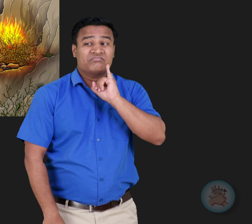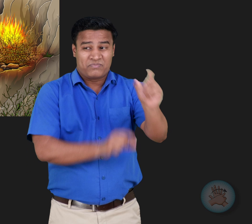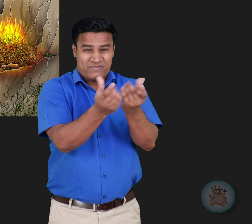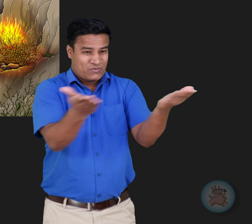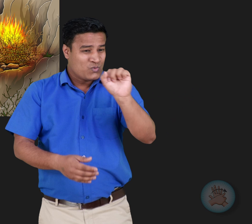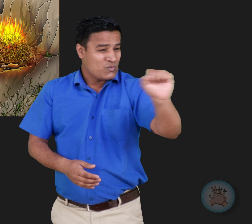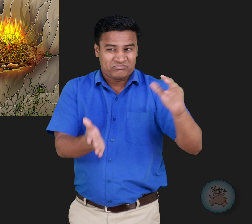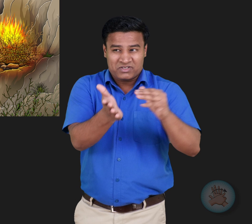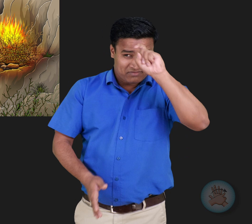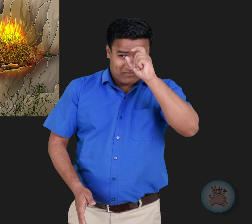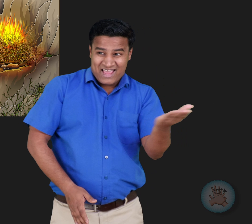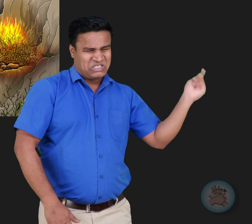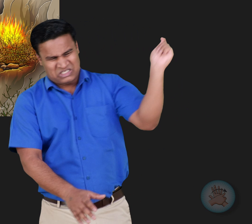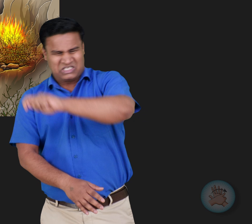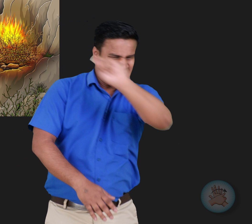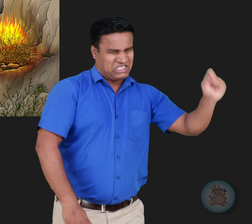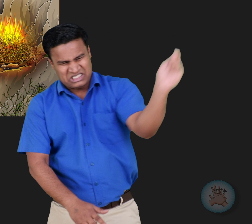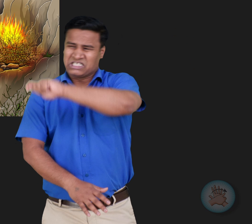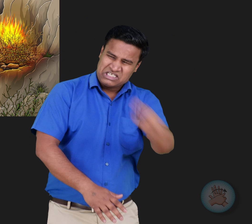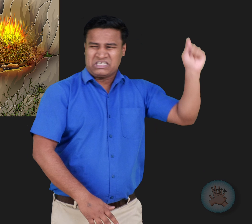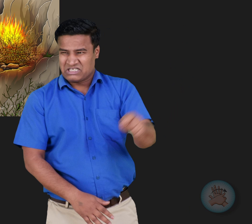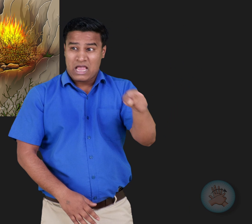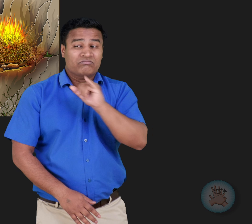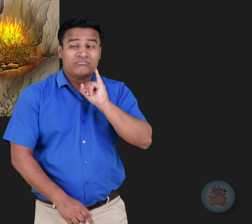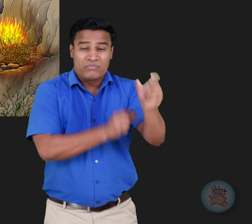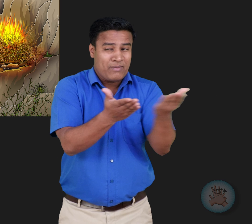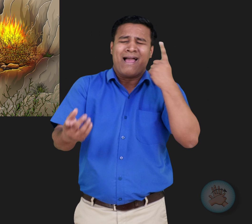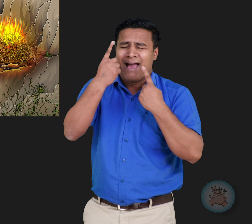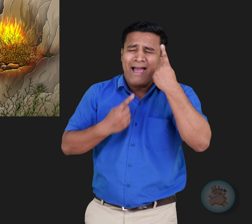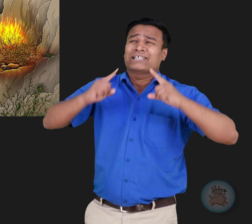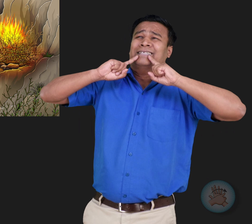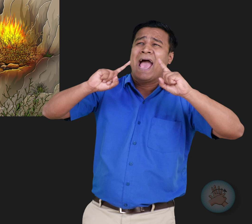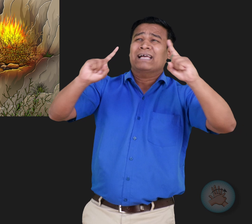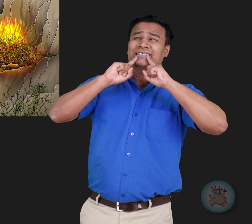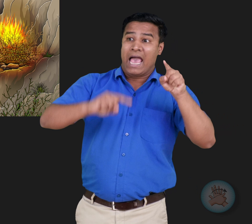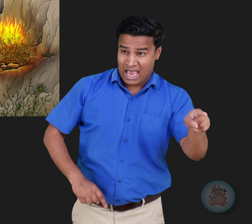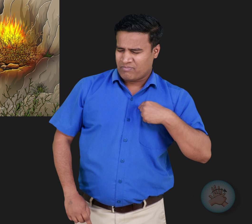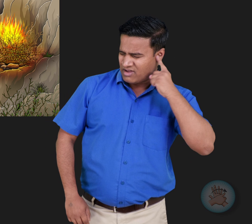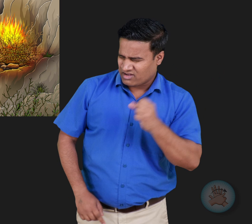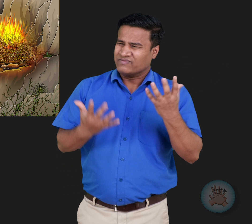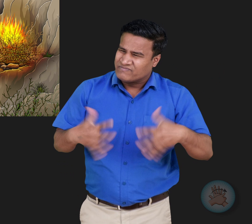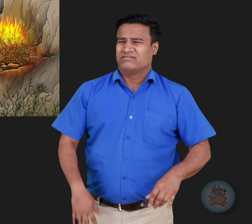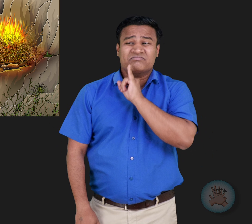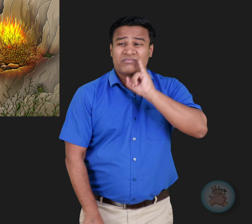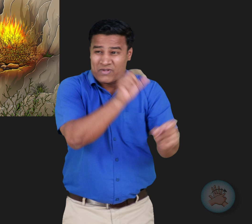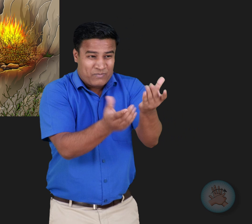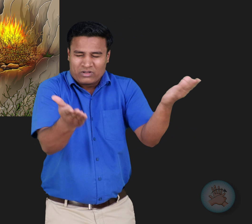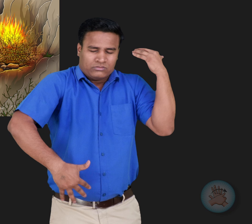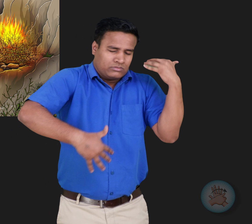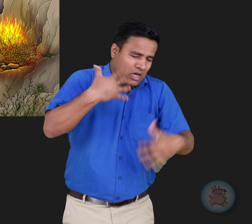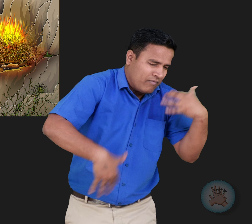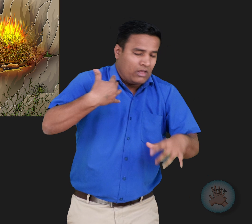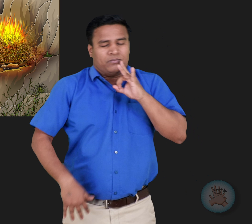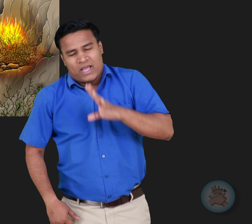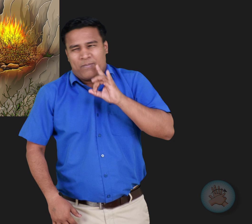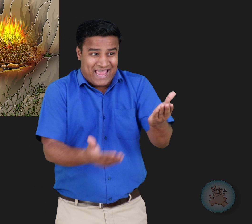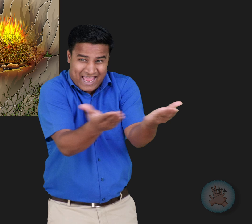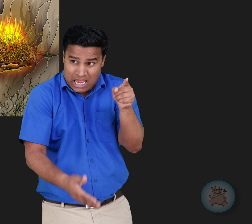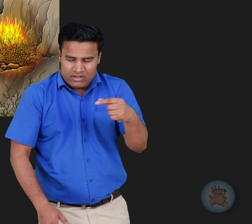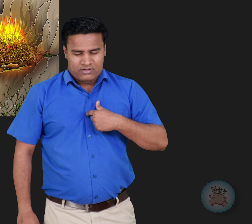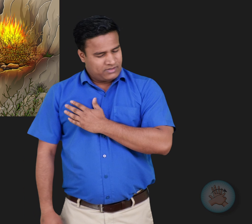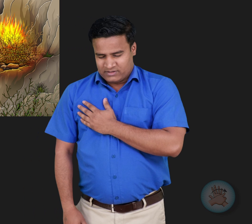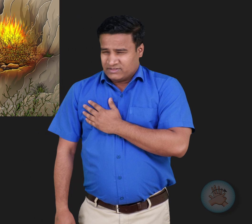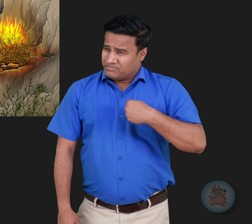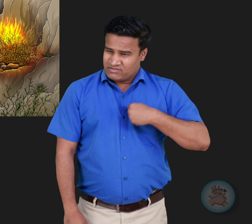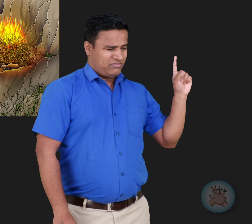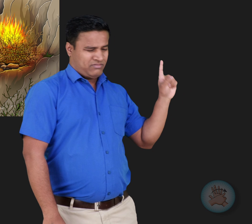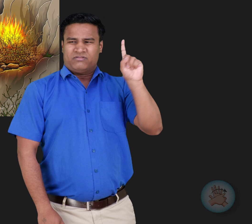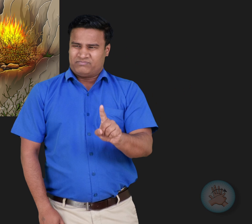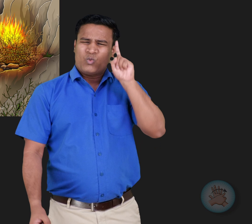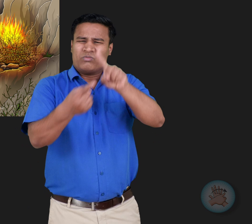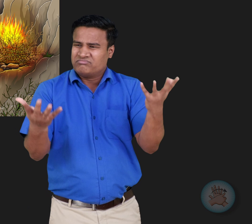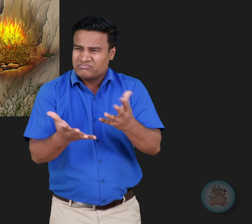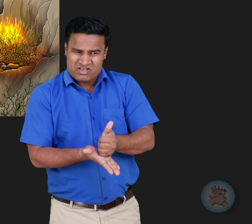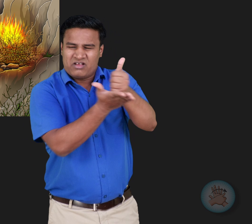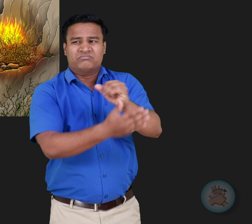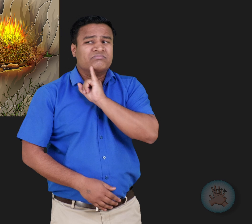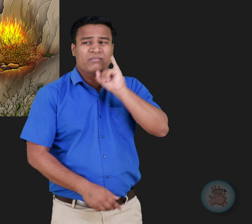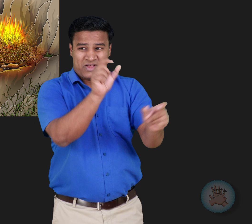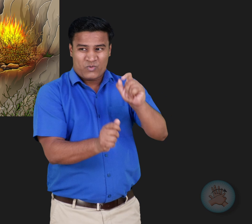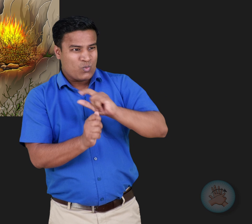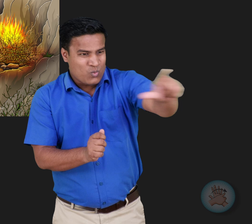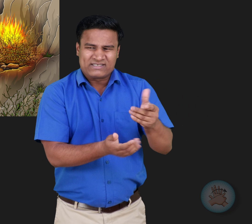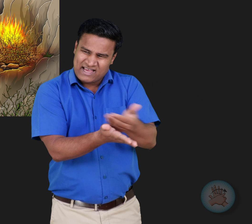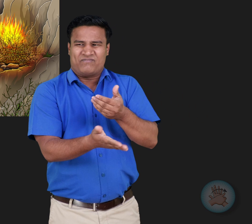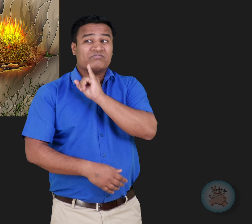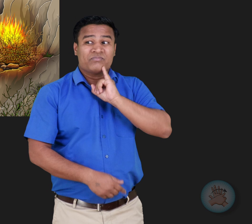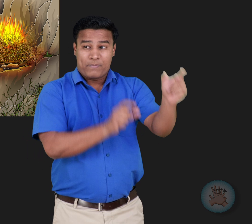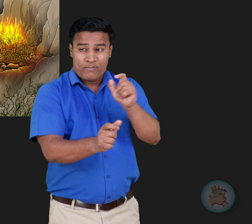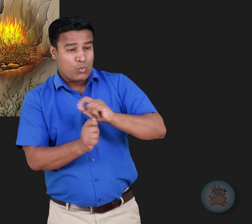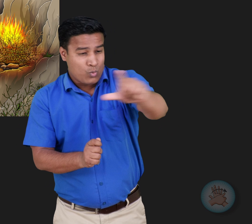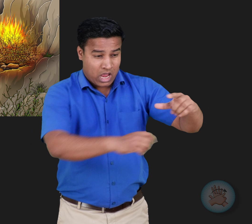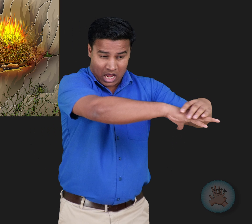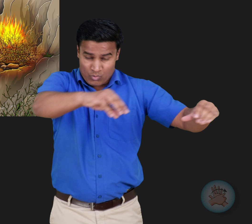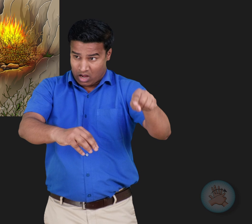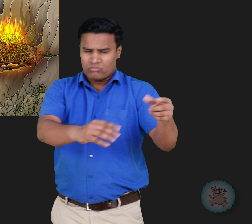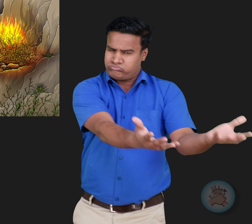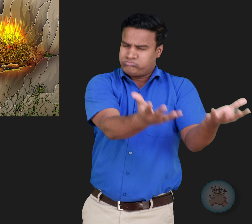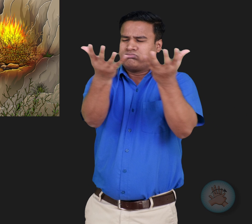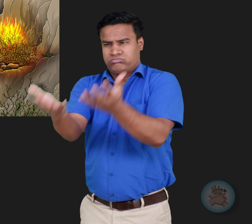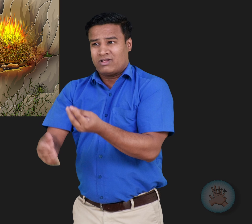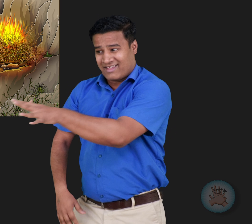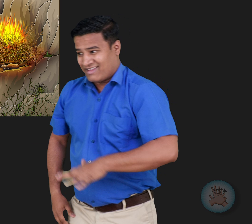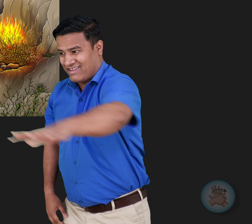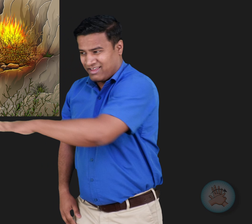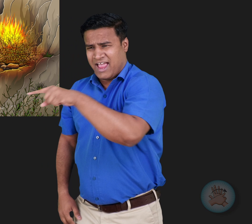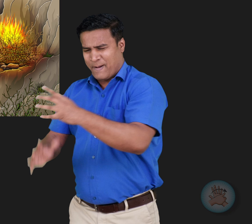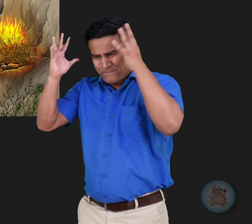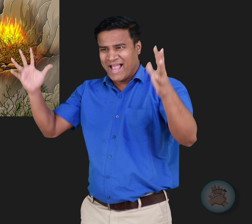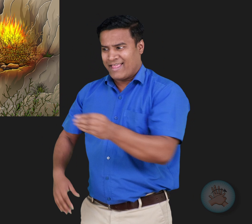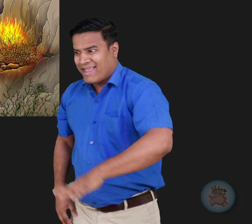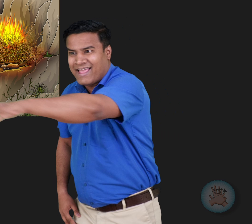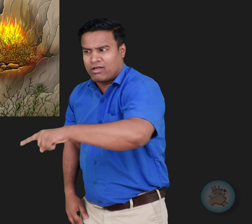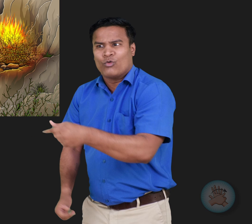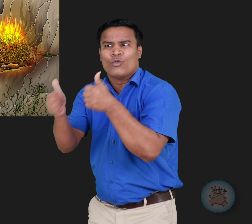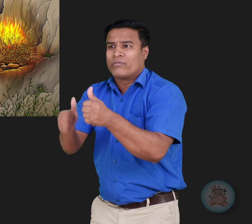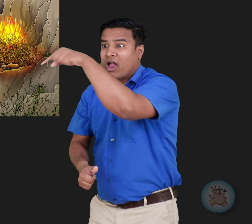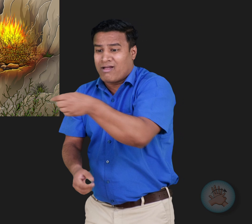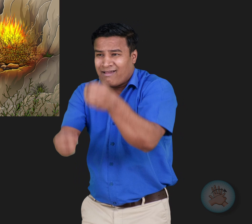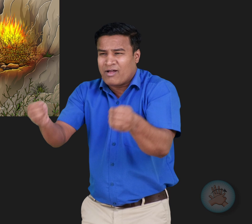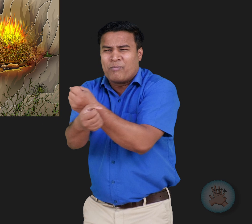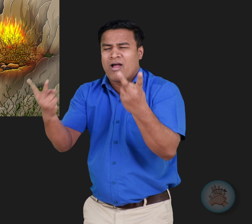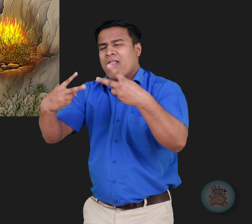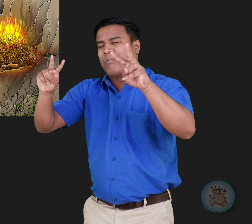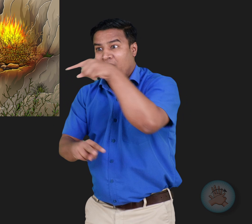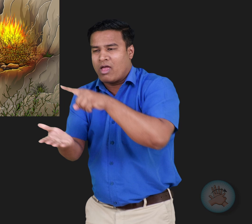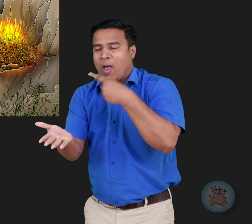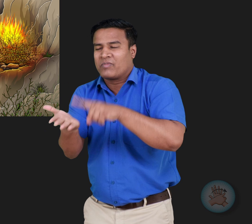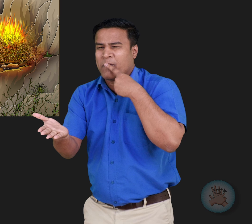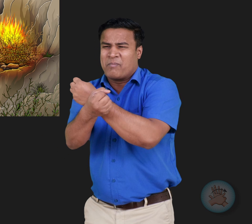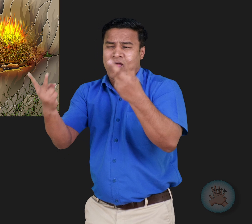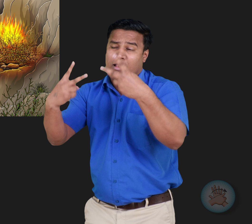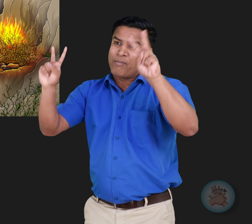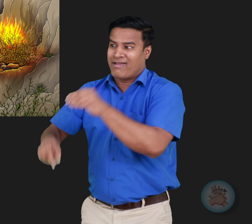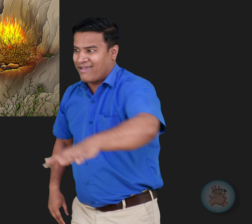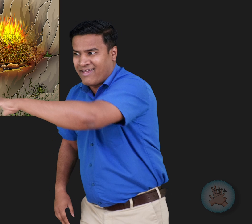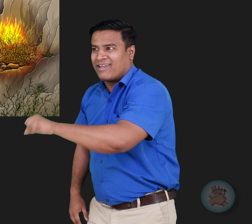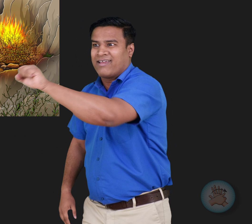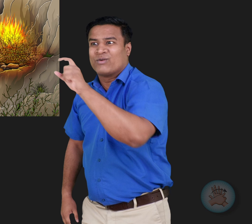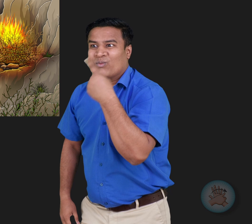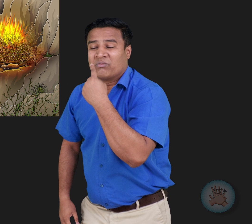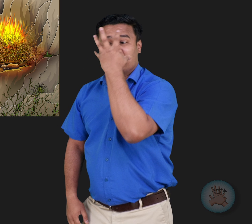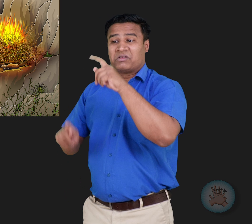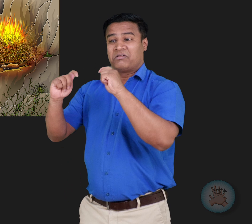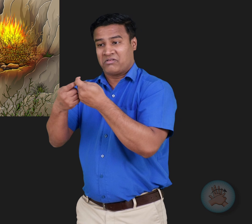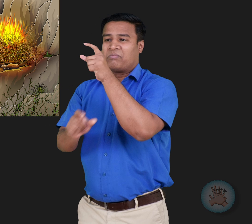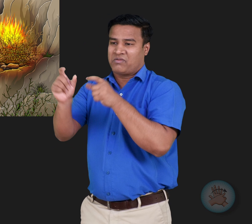At this, Moses hid his face, for he was afraid to look at God. The LORD said, “I have indeed seen the affliction of My people in Egypt. I have heard them crying out because of their oppressors, and I am aware of their sufferings.